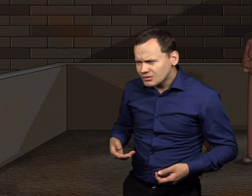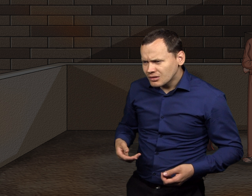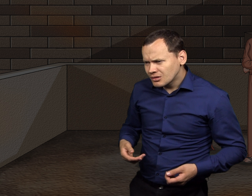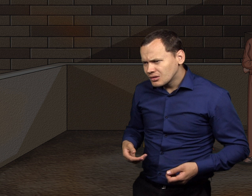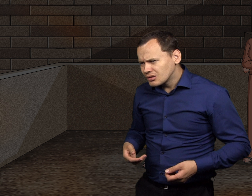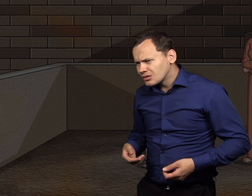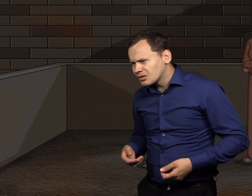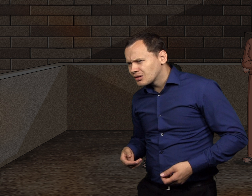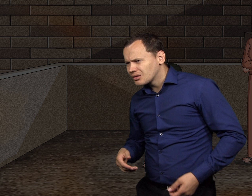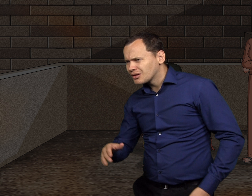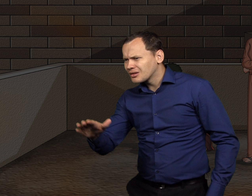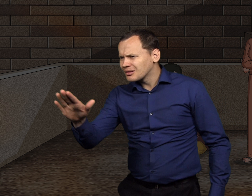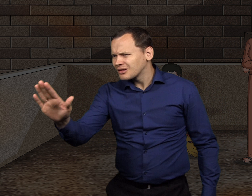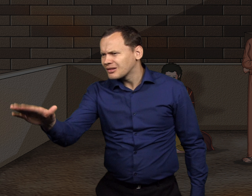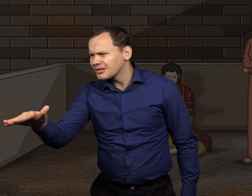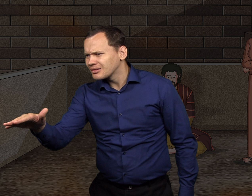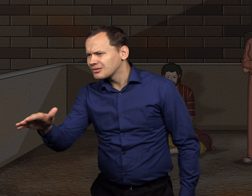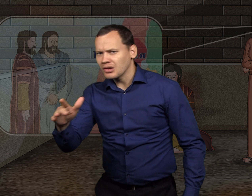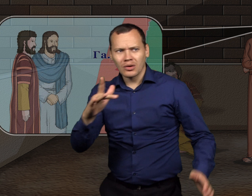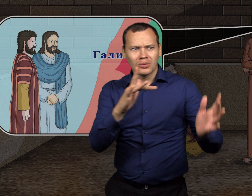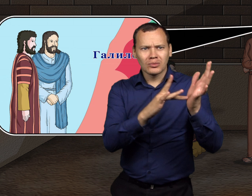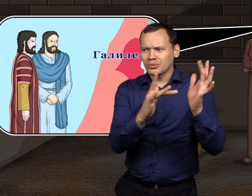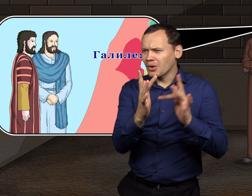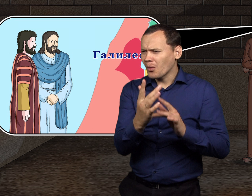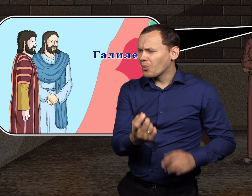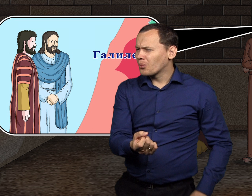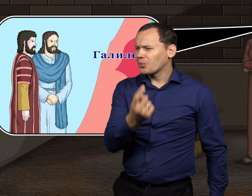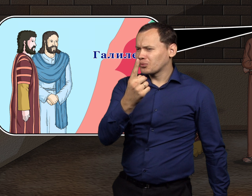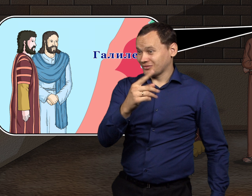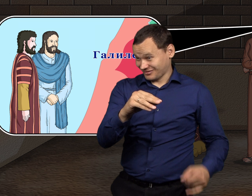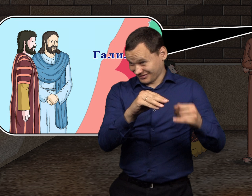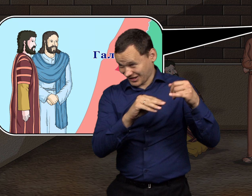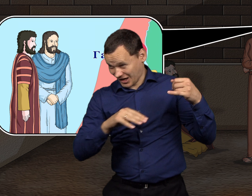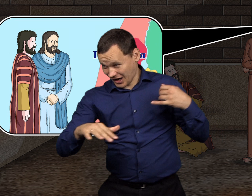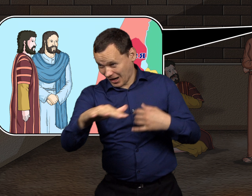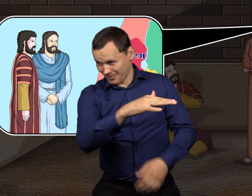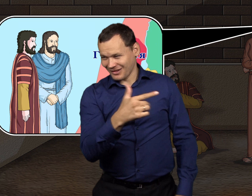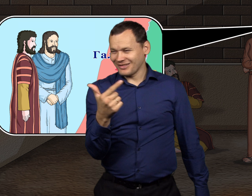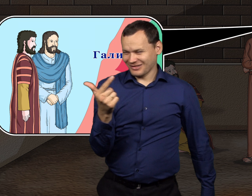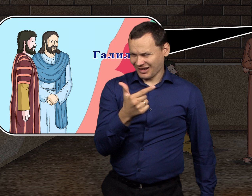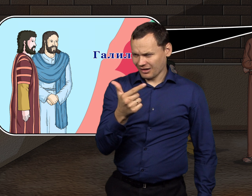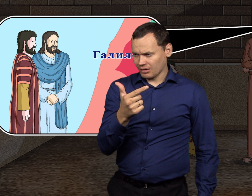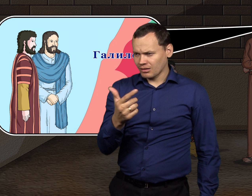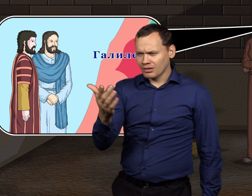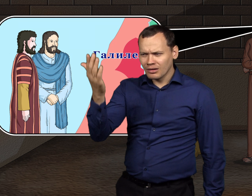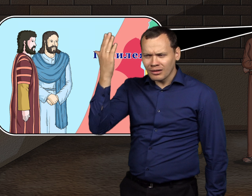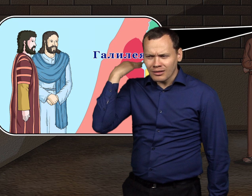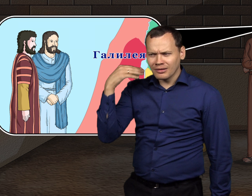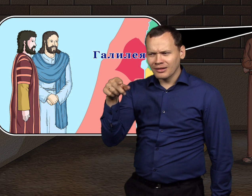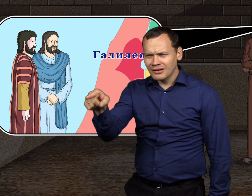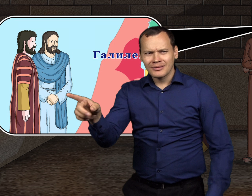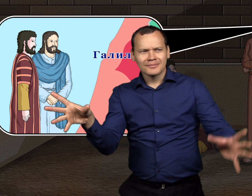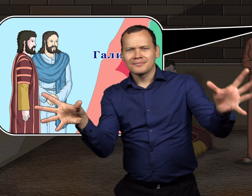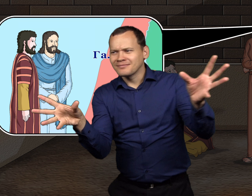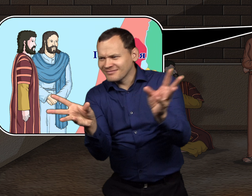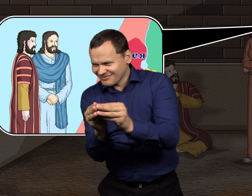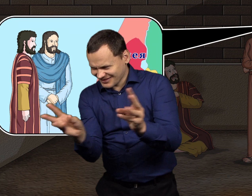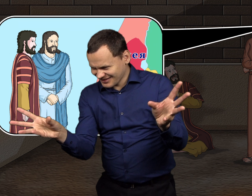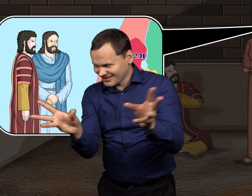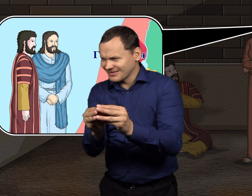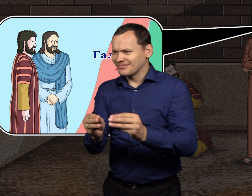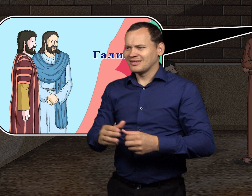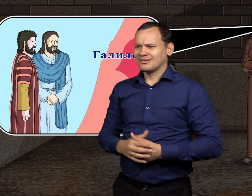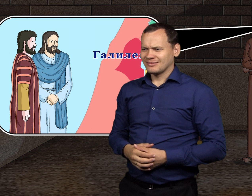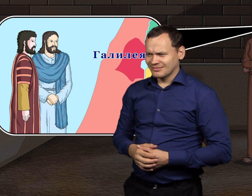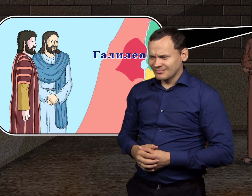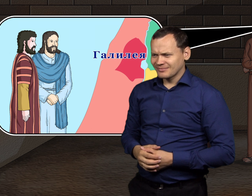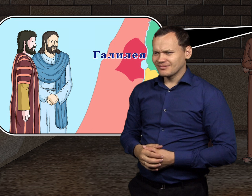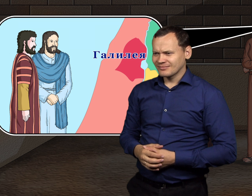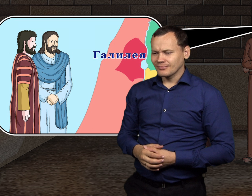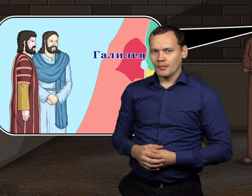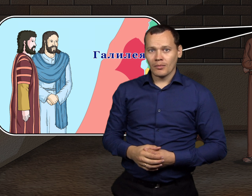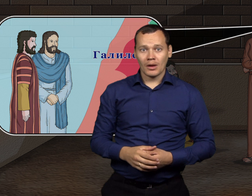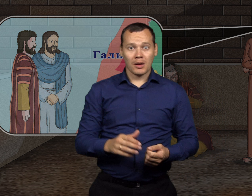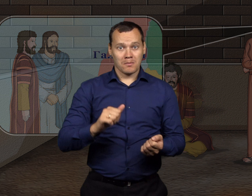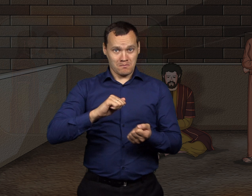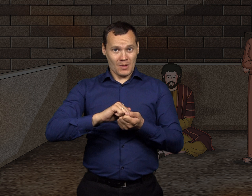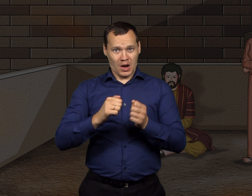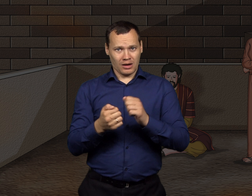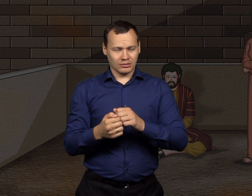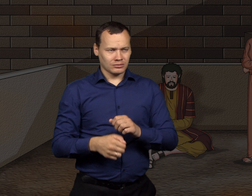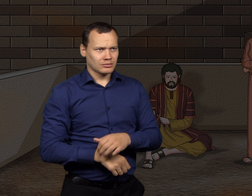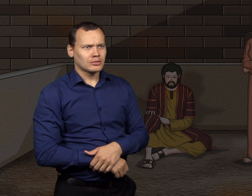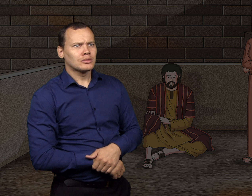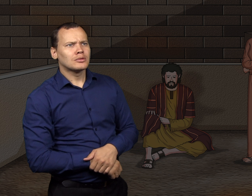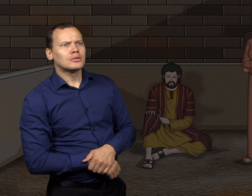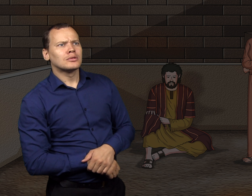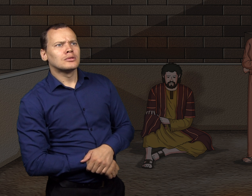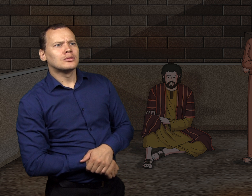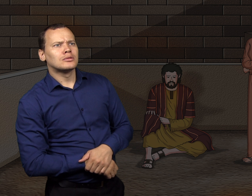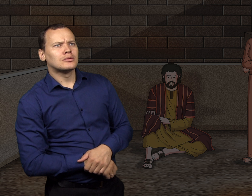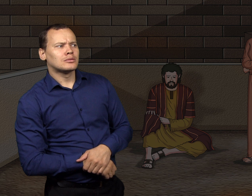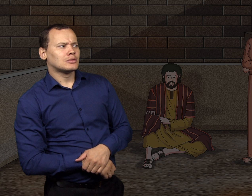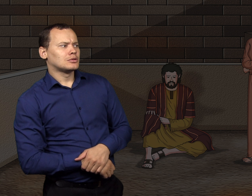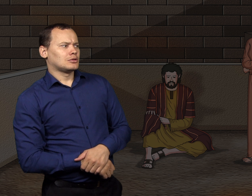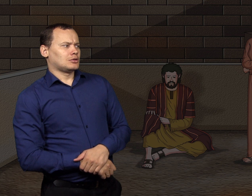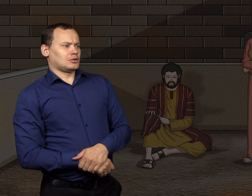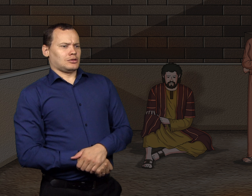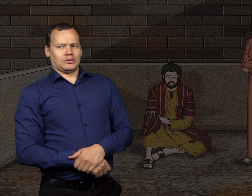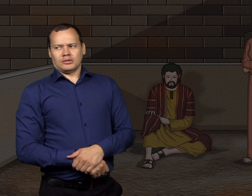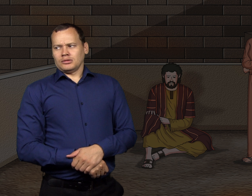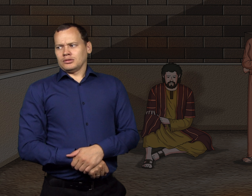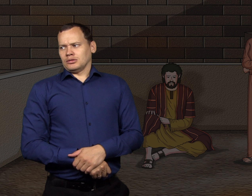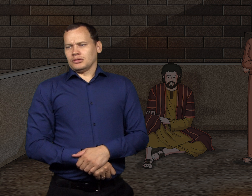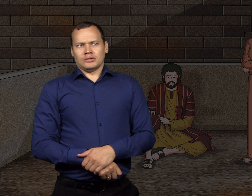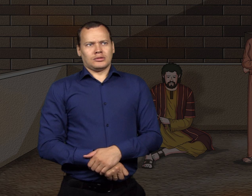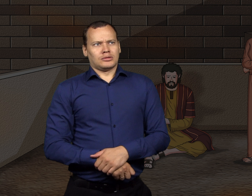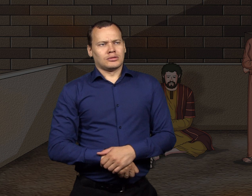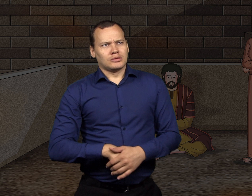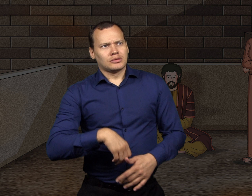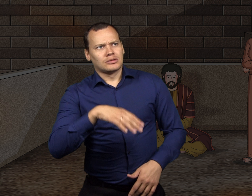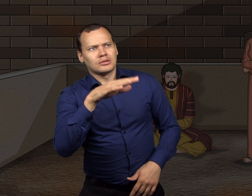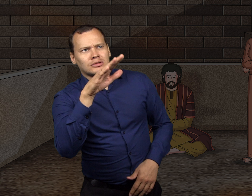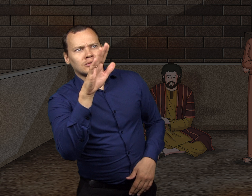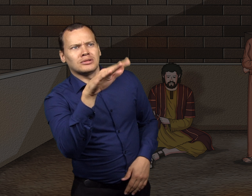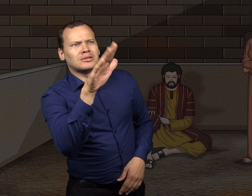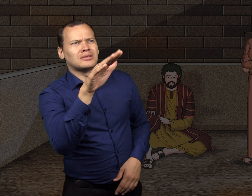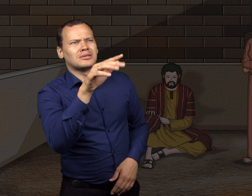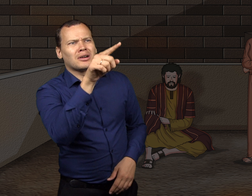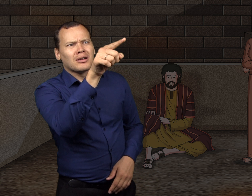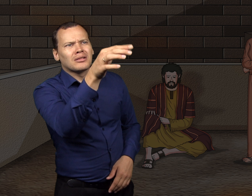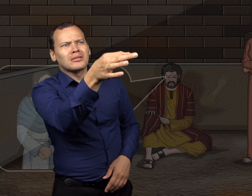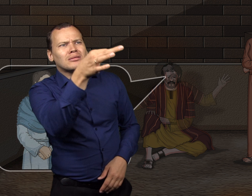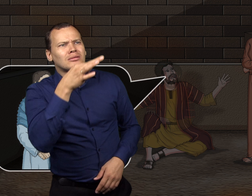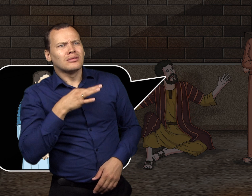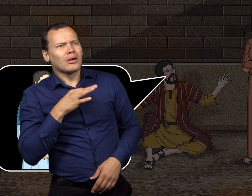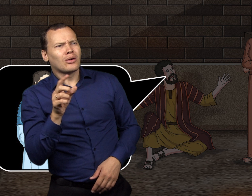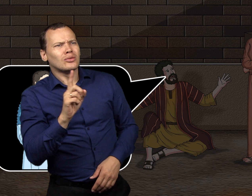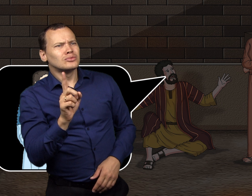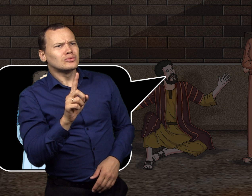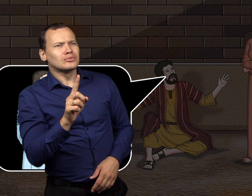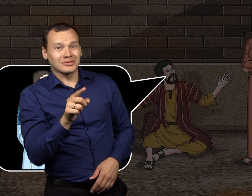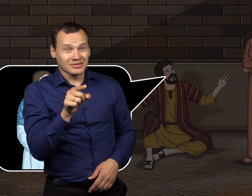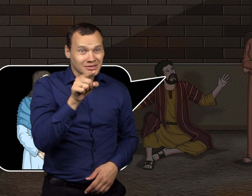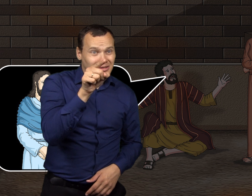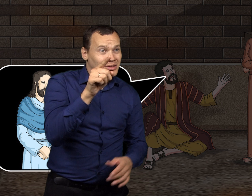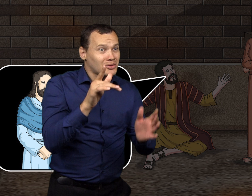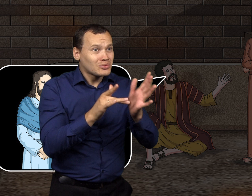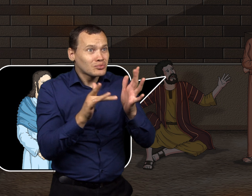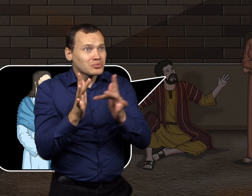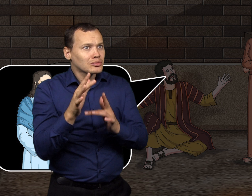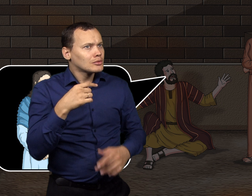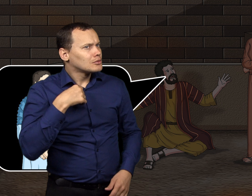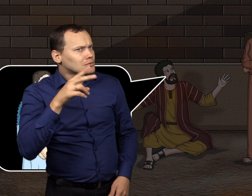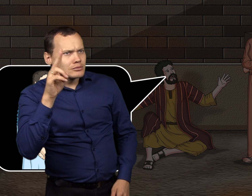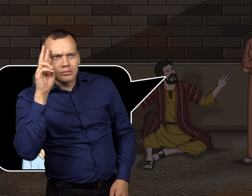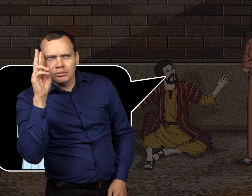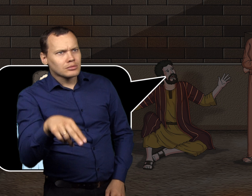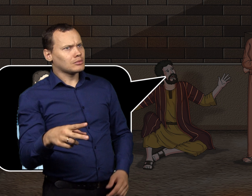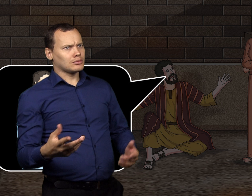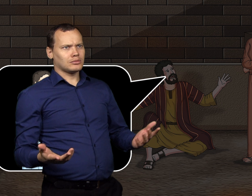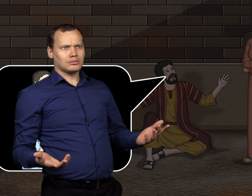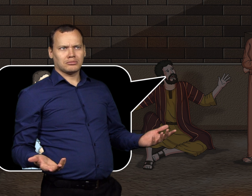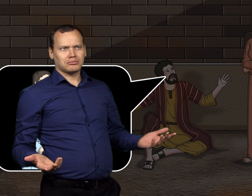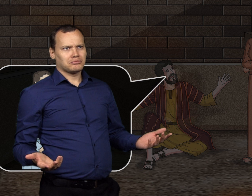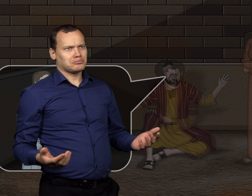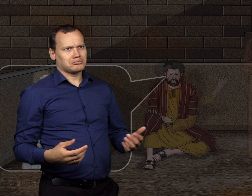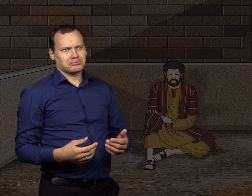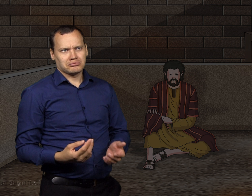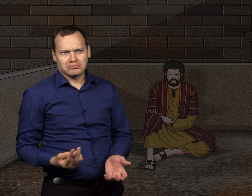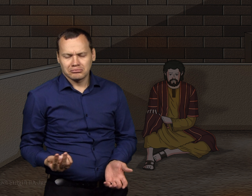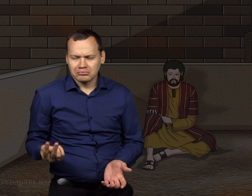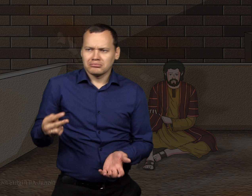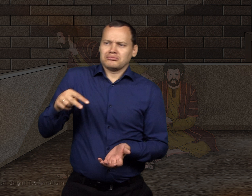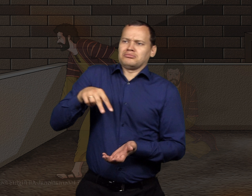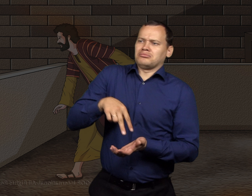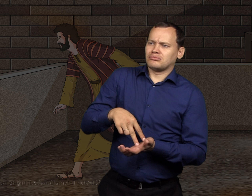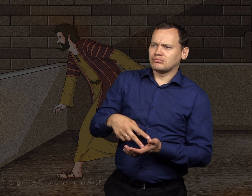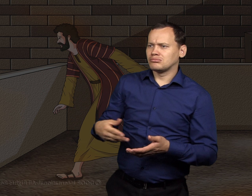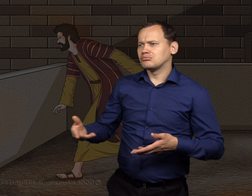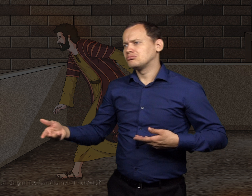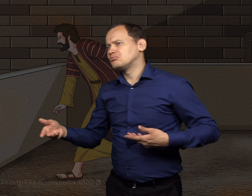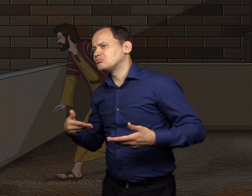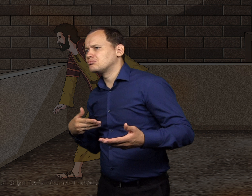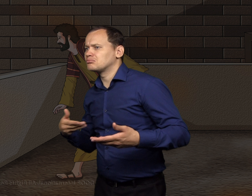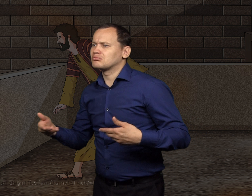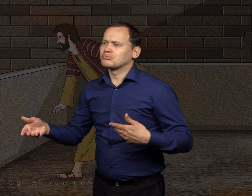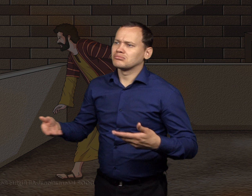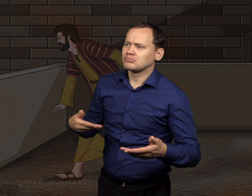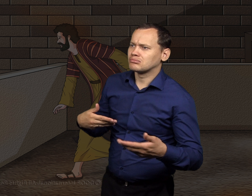“You also were with Jesus the Galilean,” she said. But he denied it before them all: “I do not know what you are talking about.”